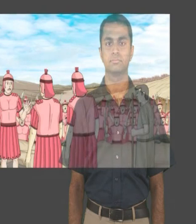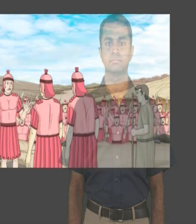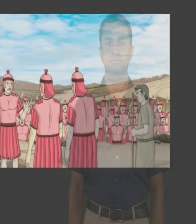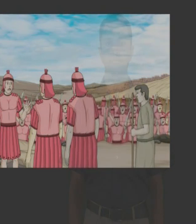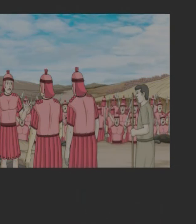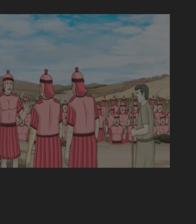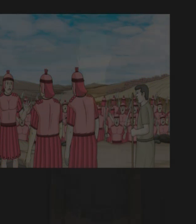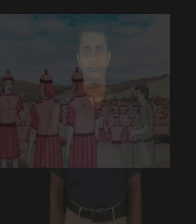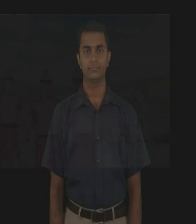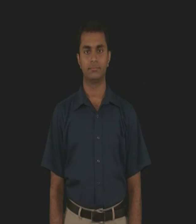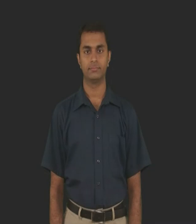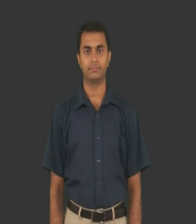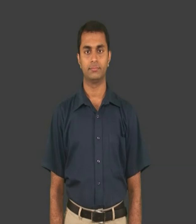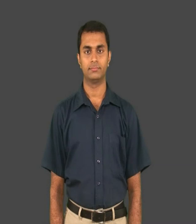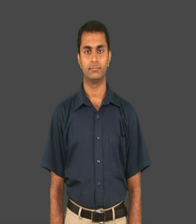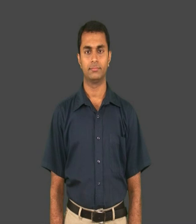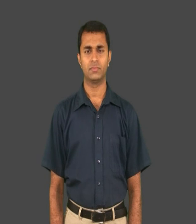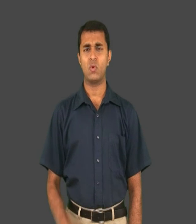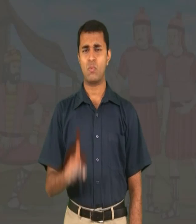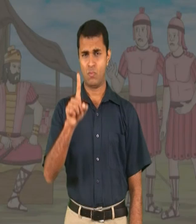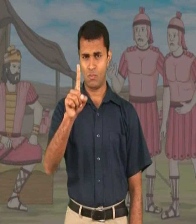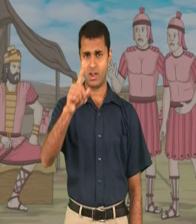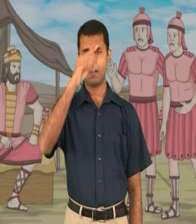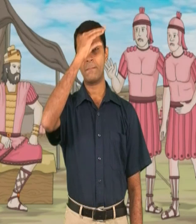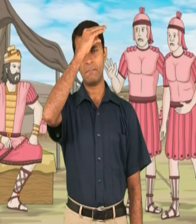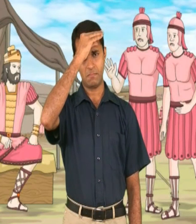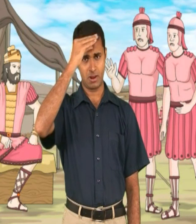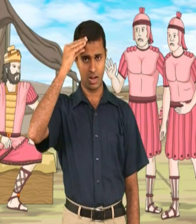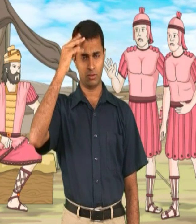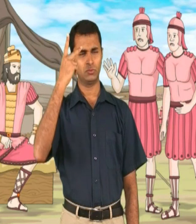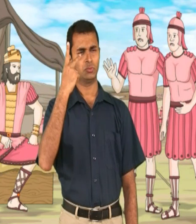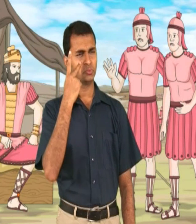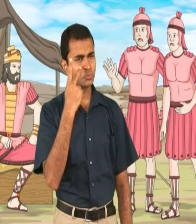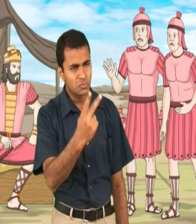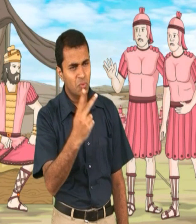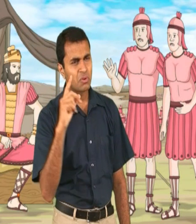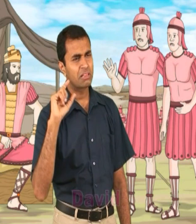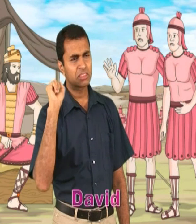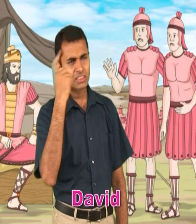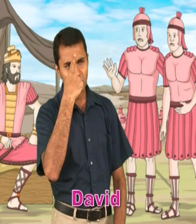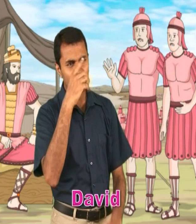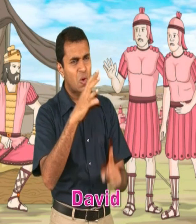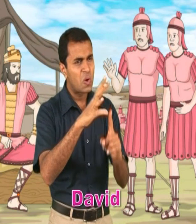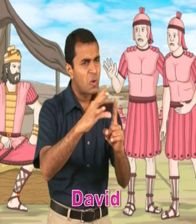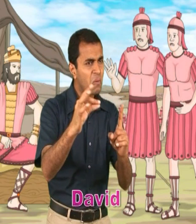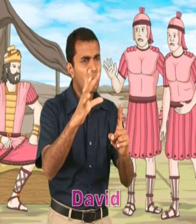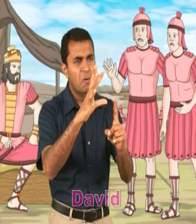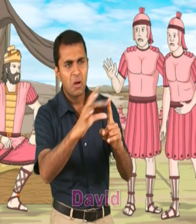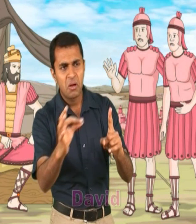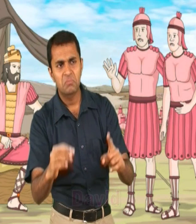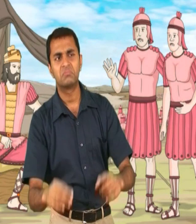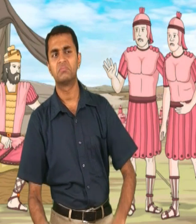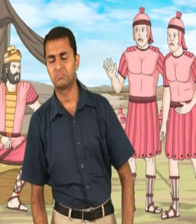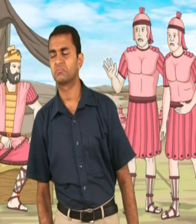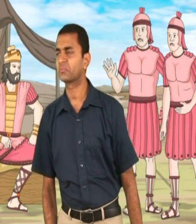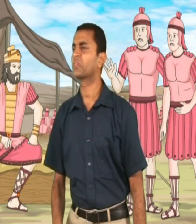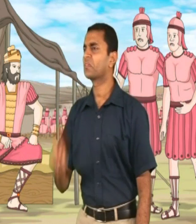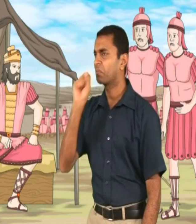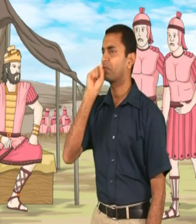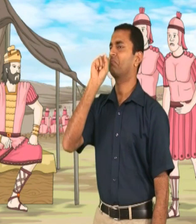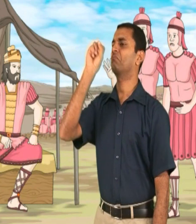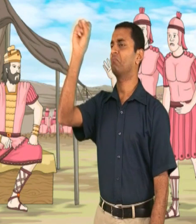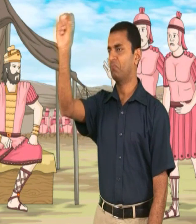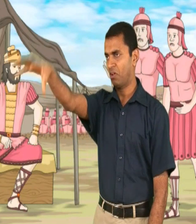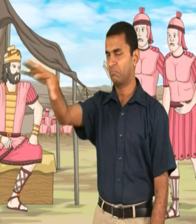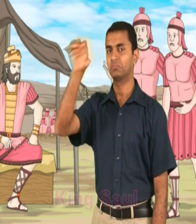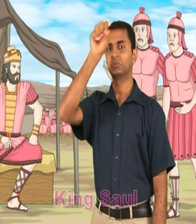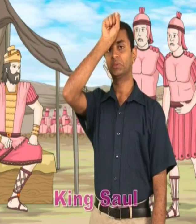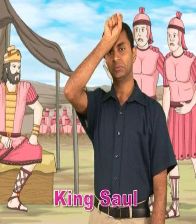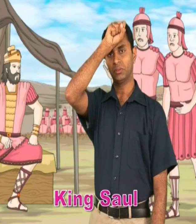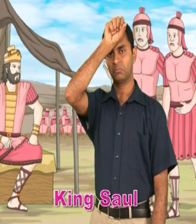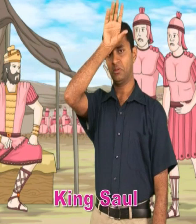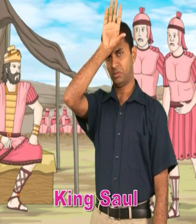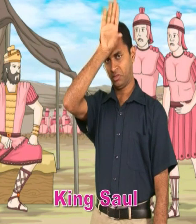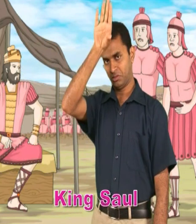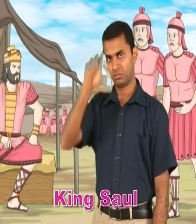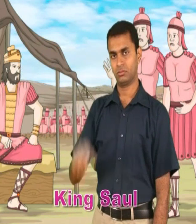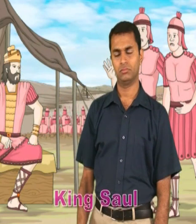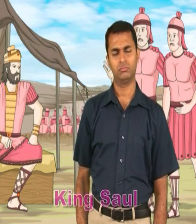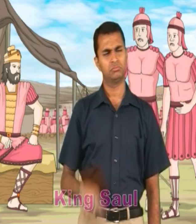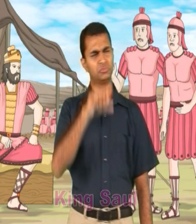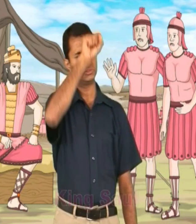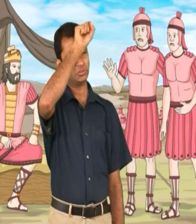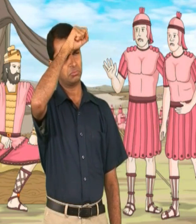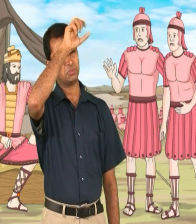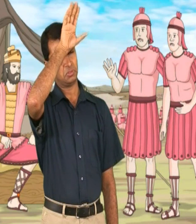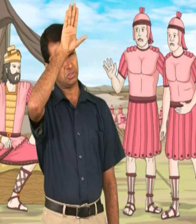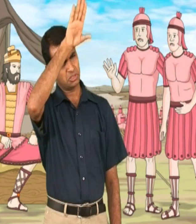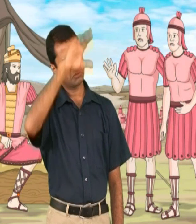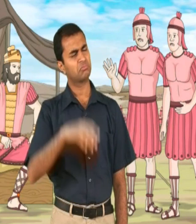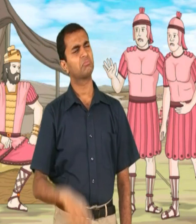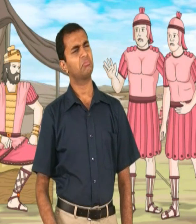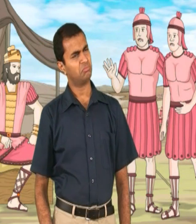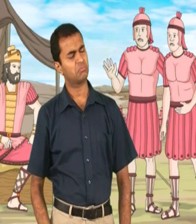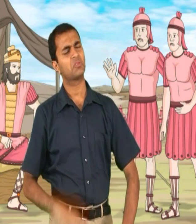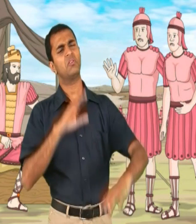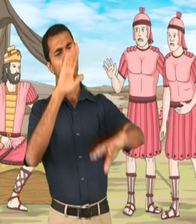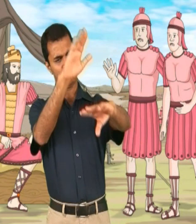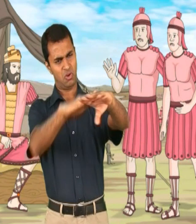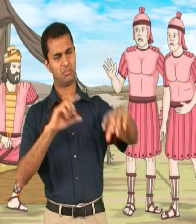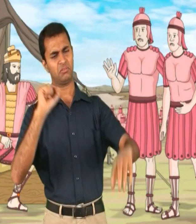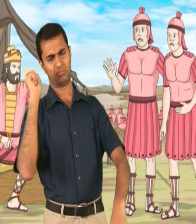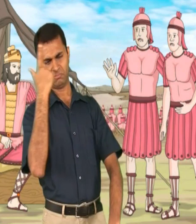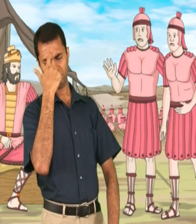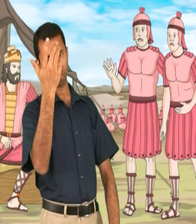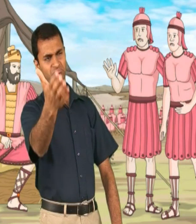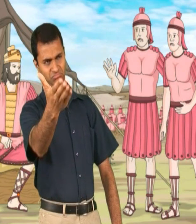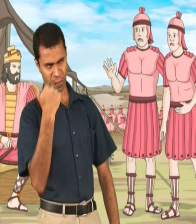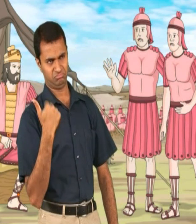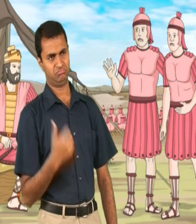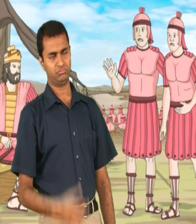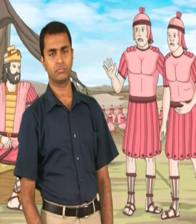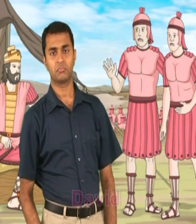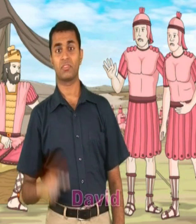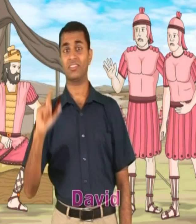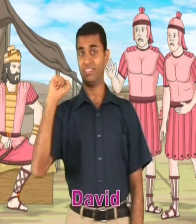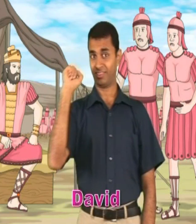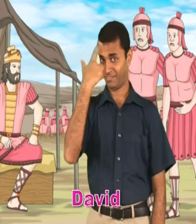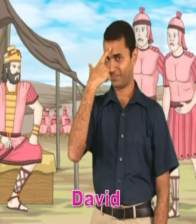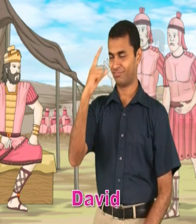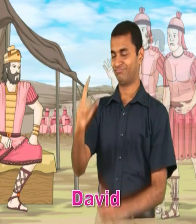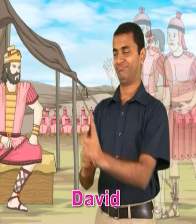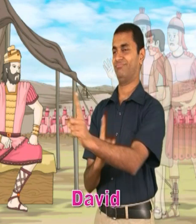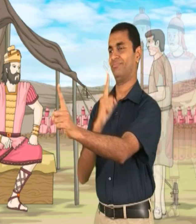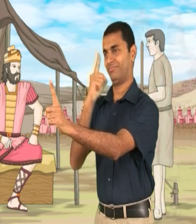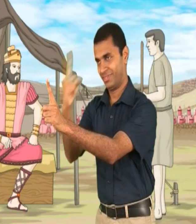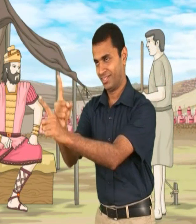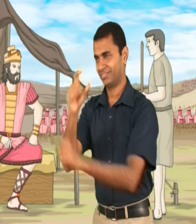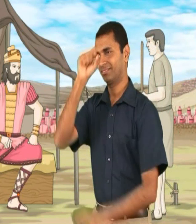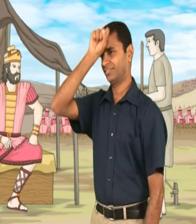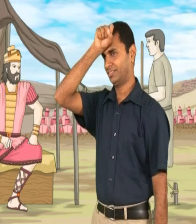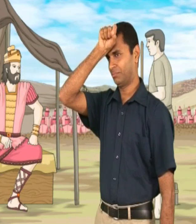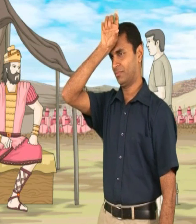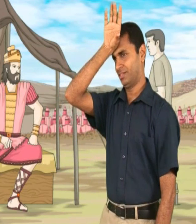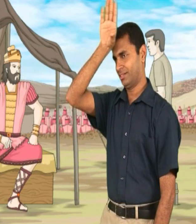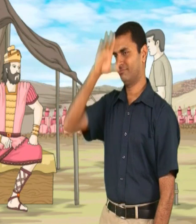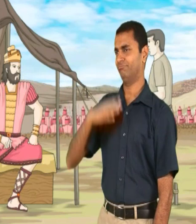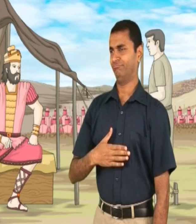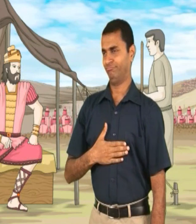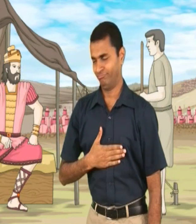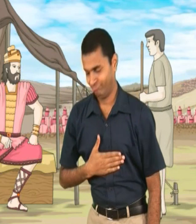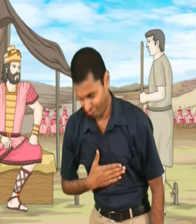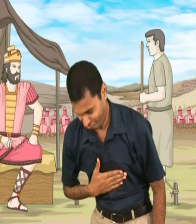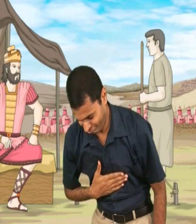Now David’s words were overheard and reported to Saul, who called for him.